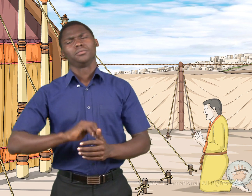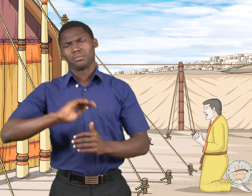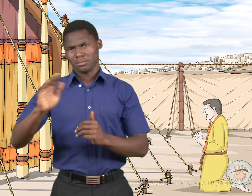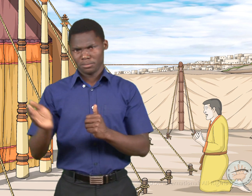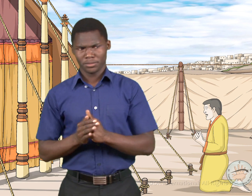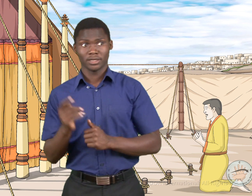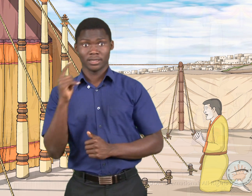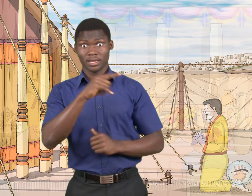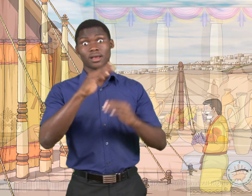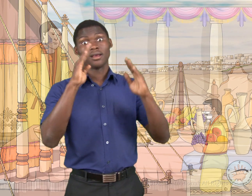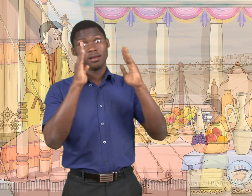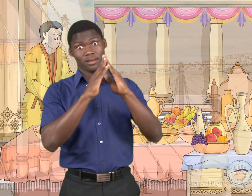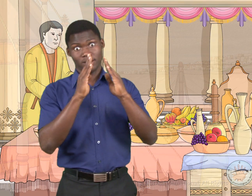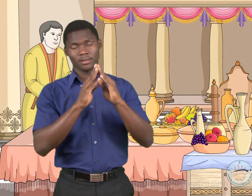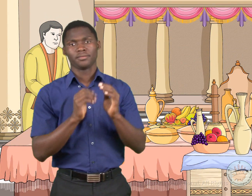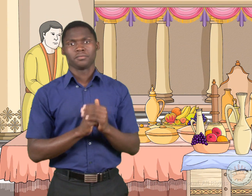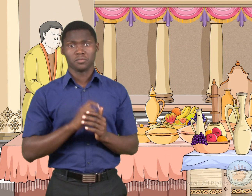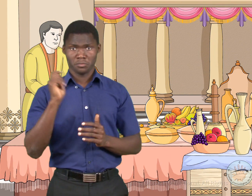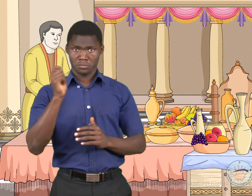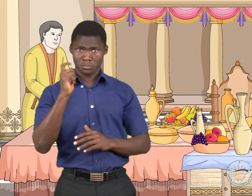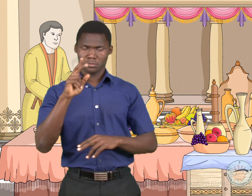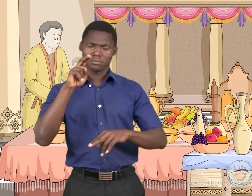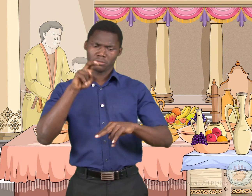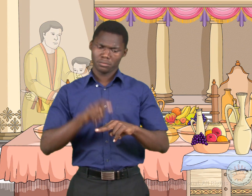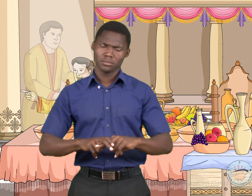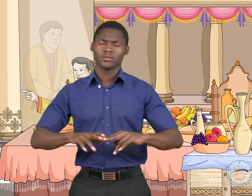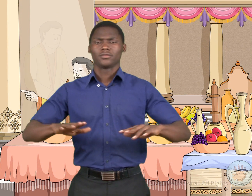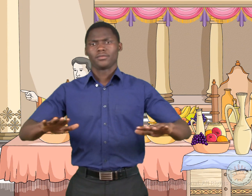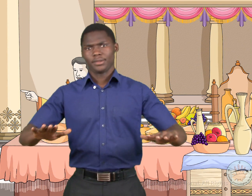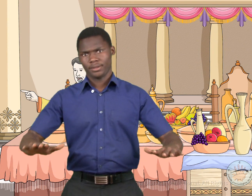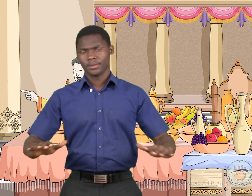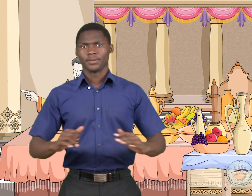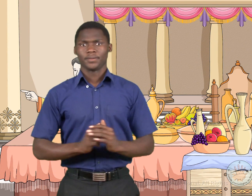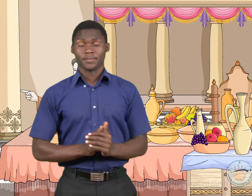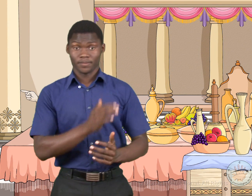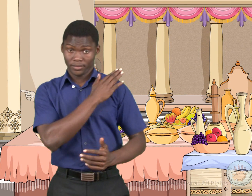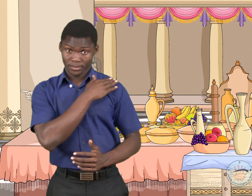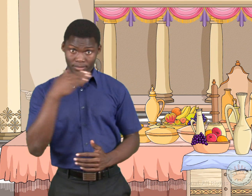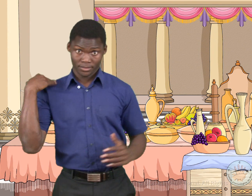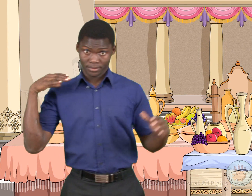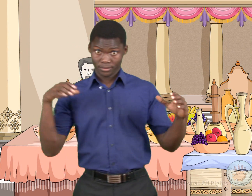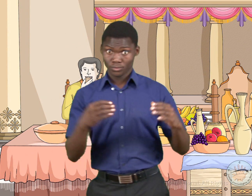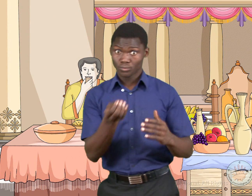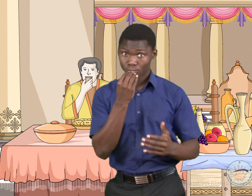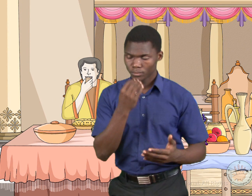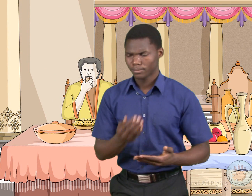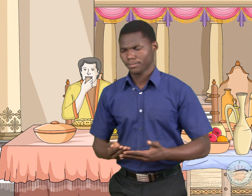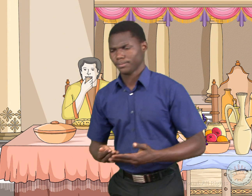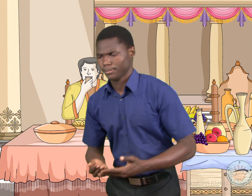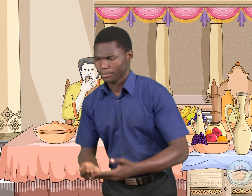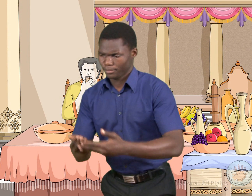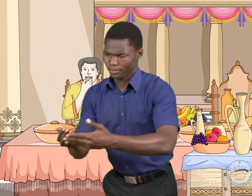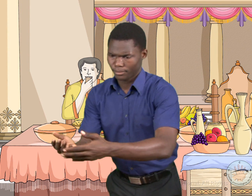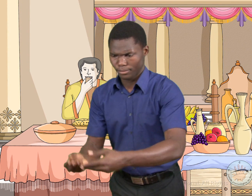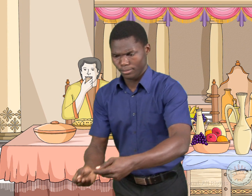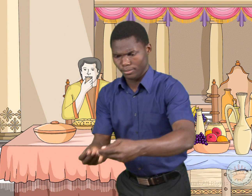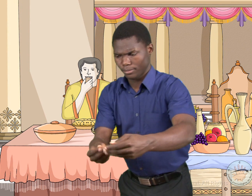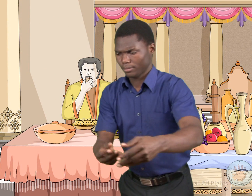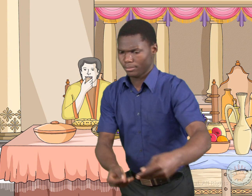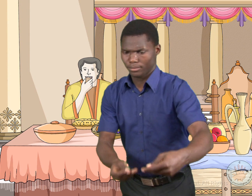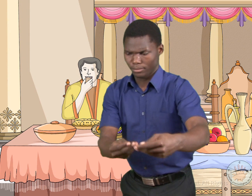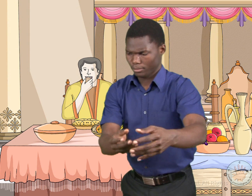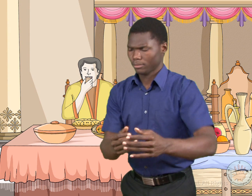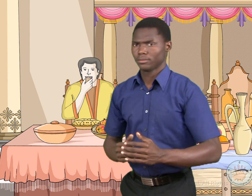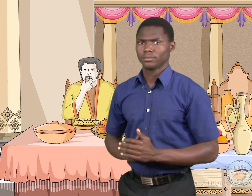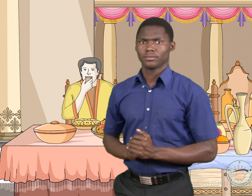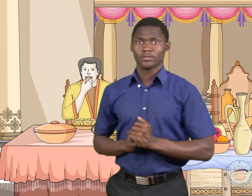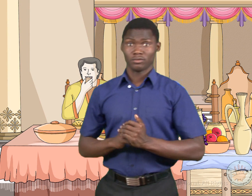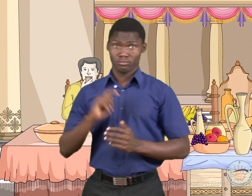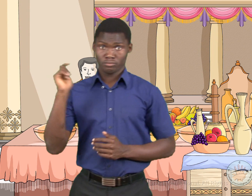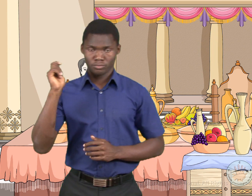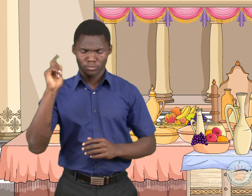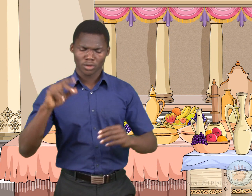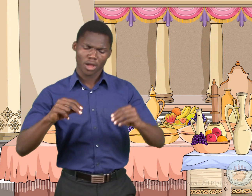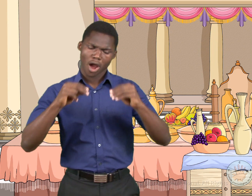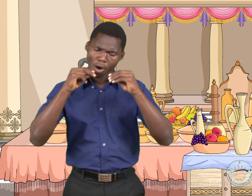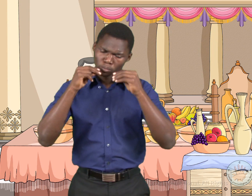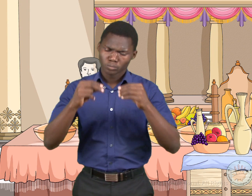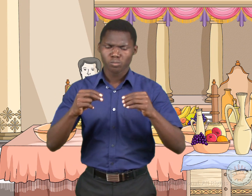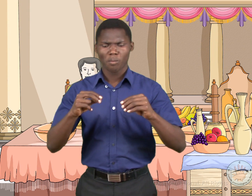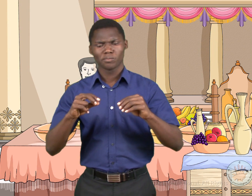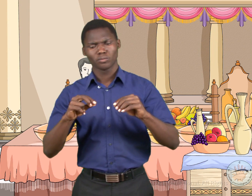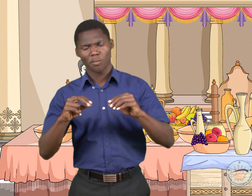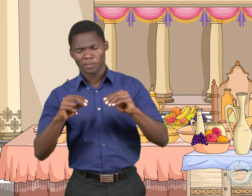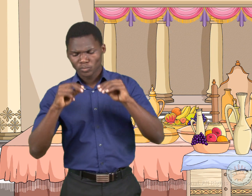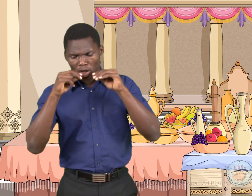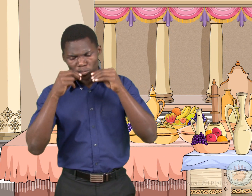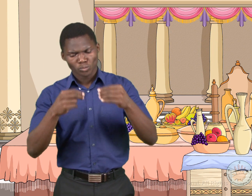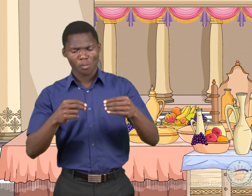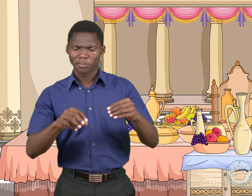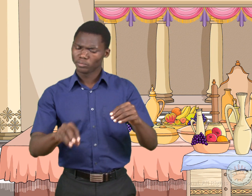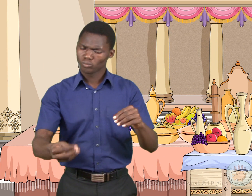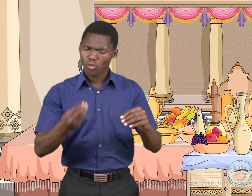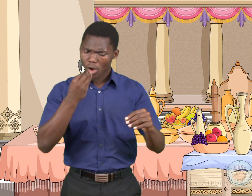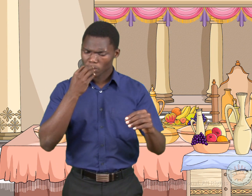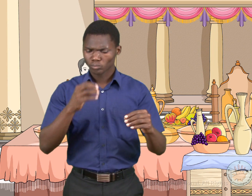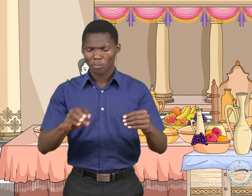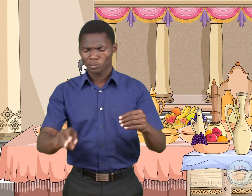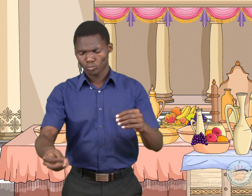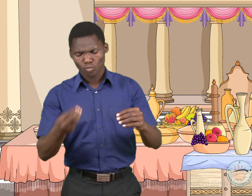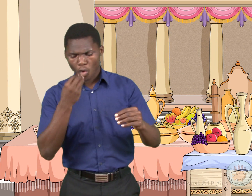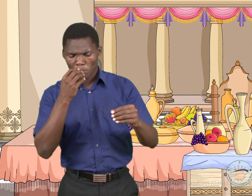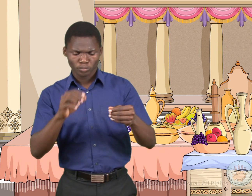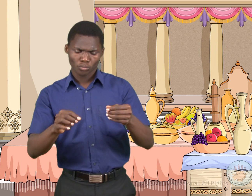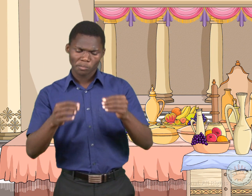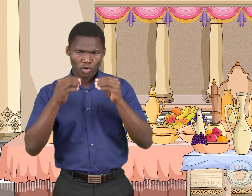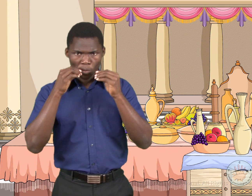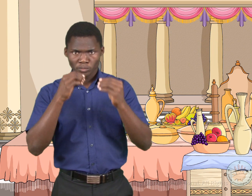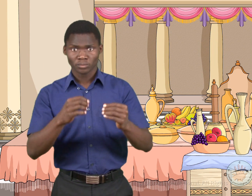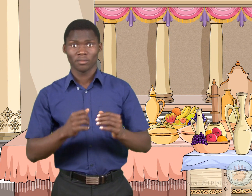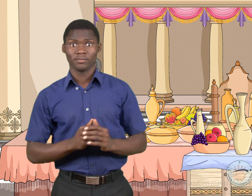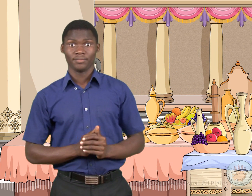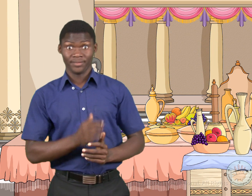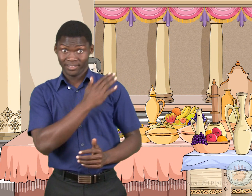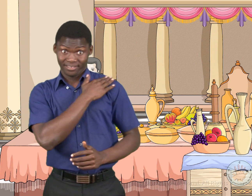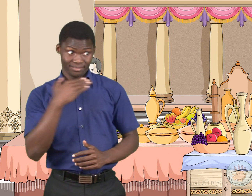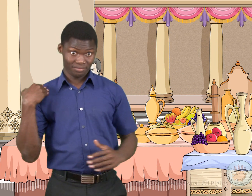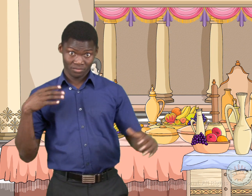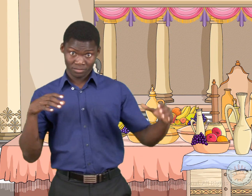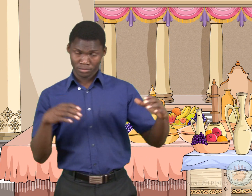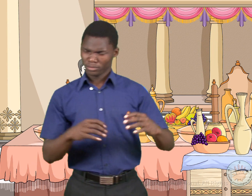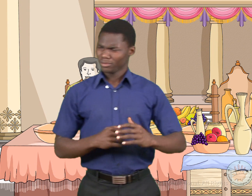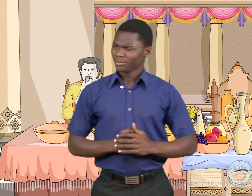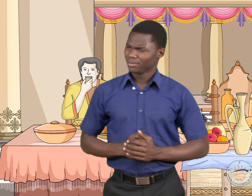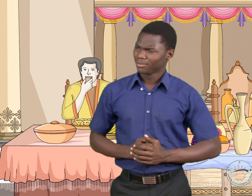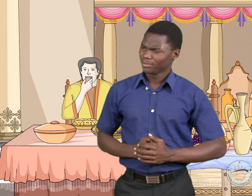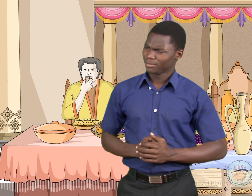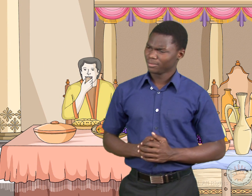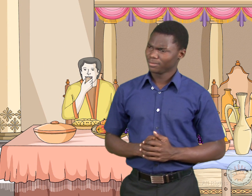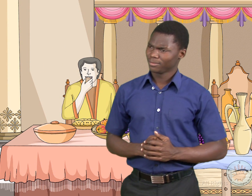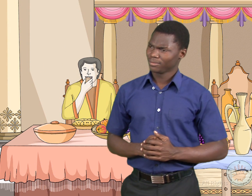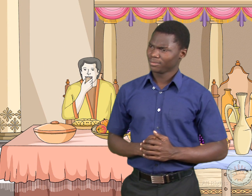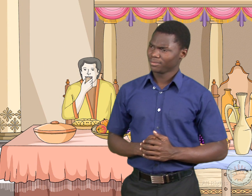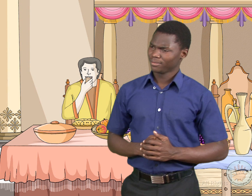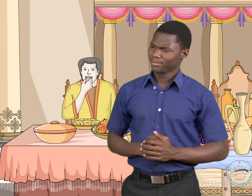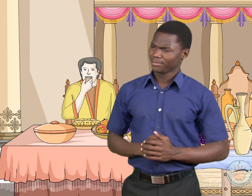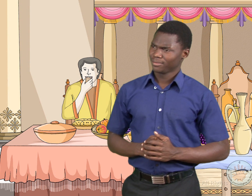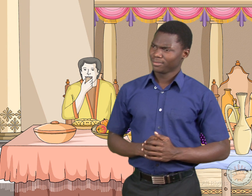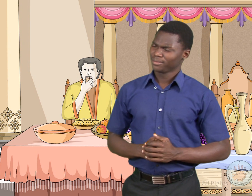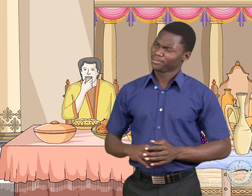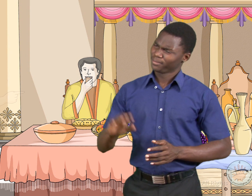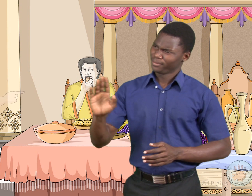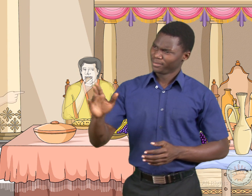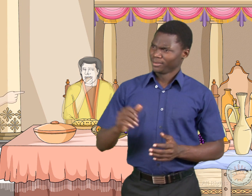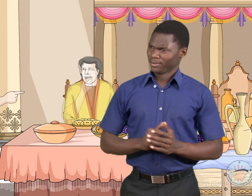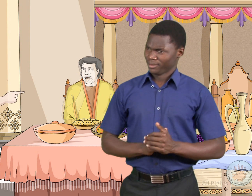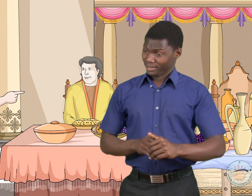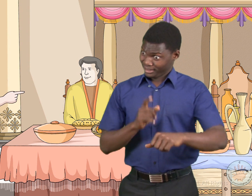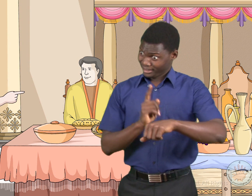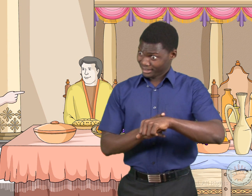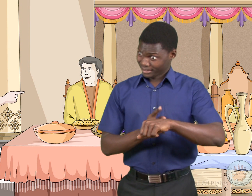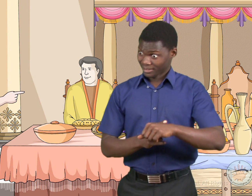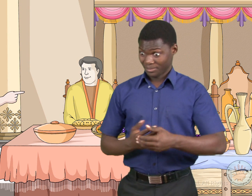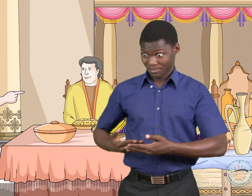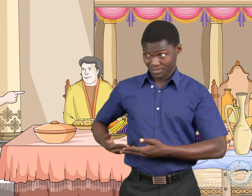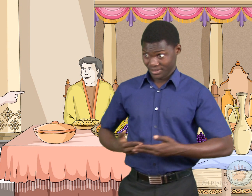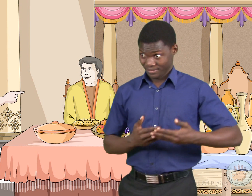Then he went to his own house, and at his request they set food before him, and he ate. “What is this you have done?”